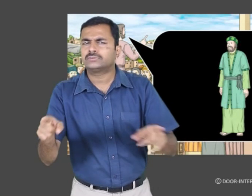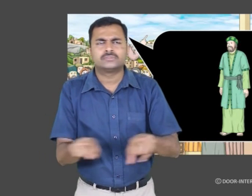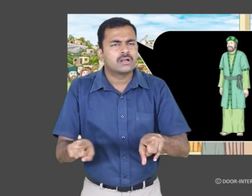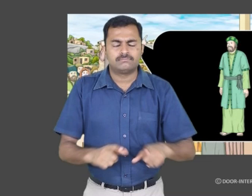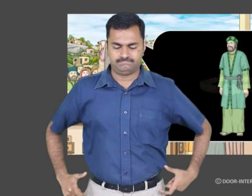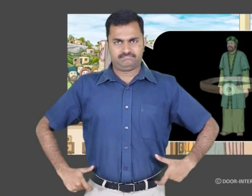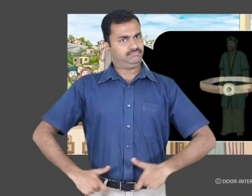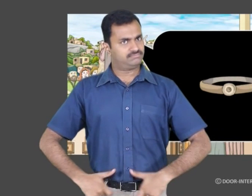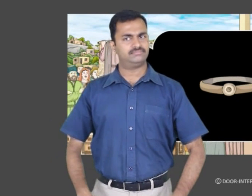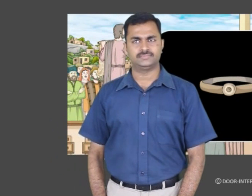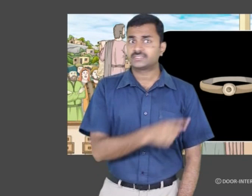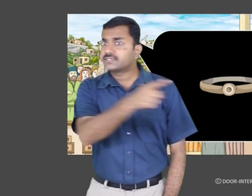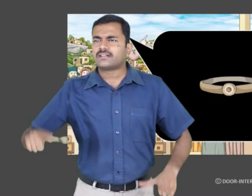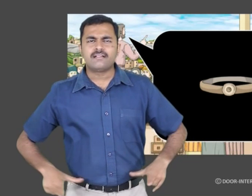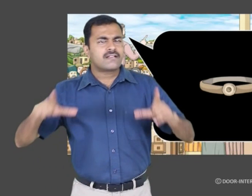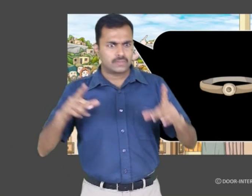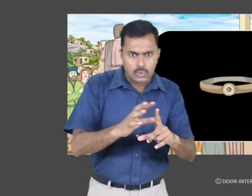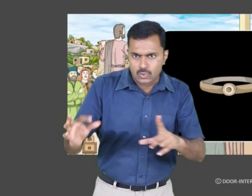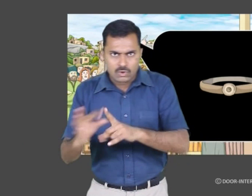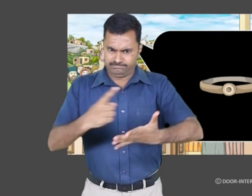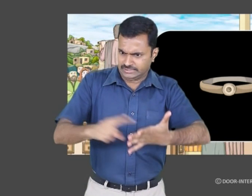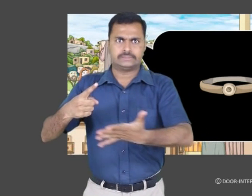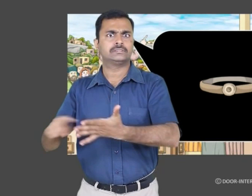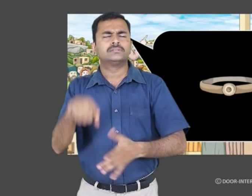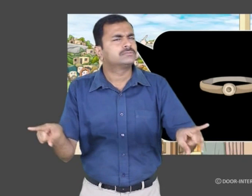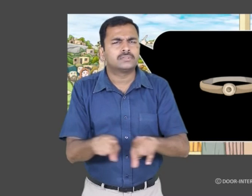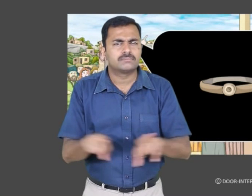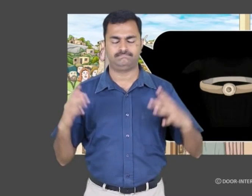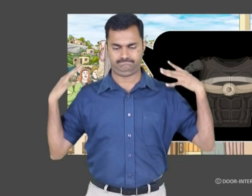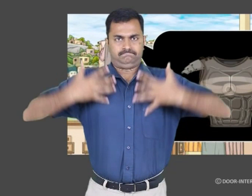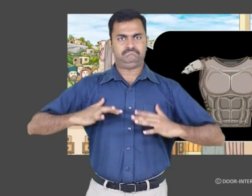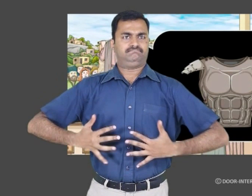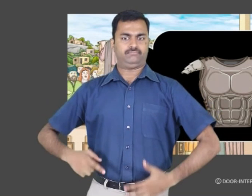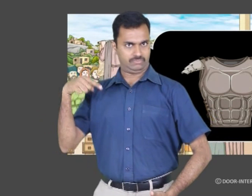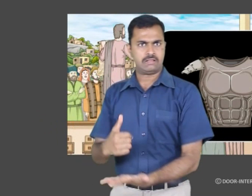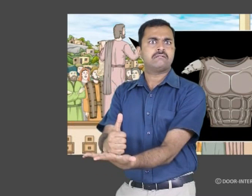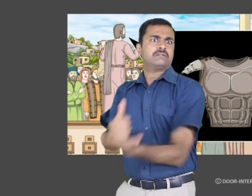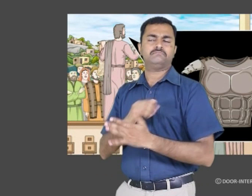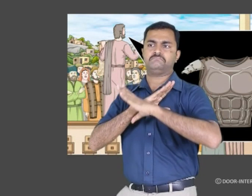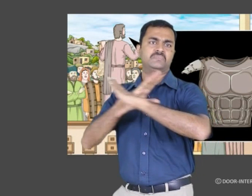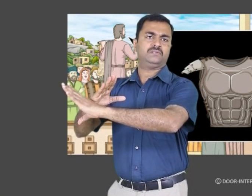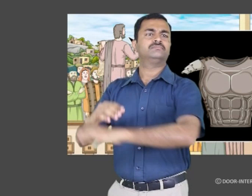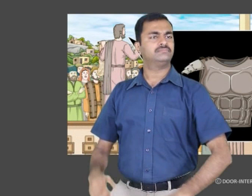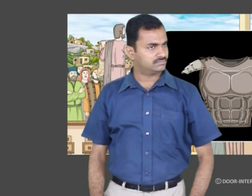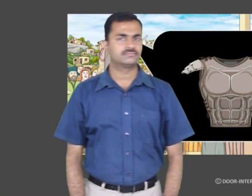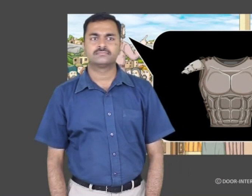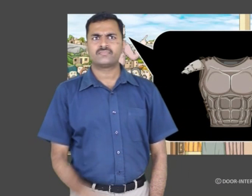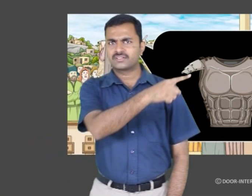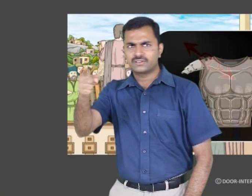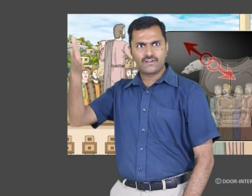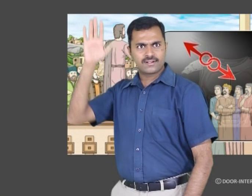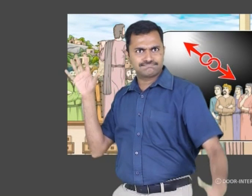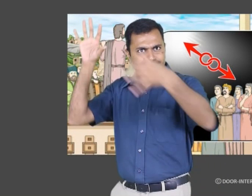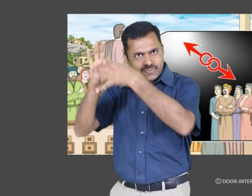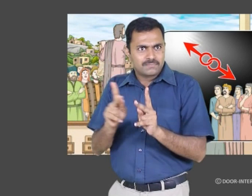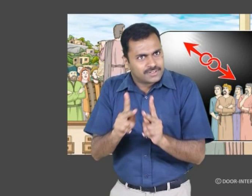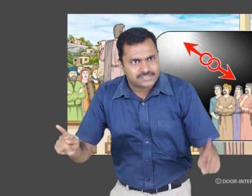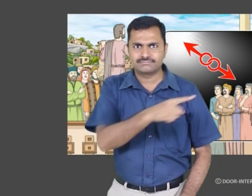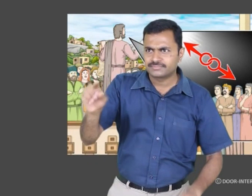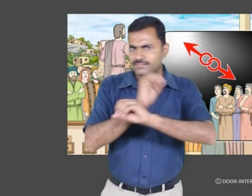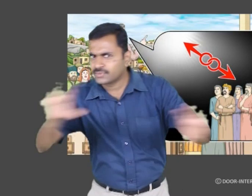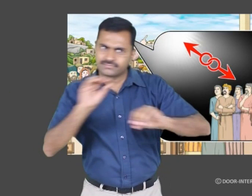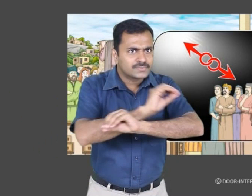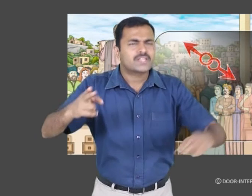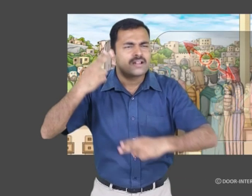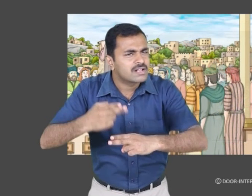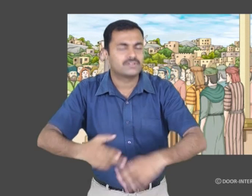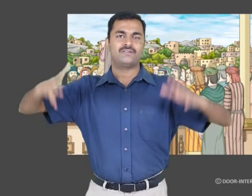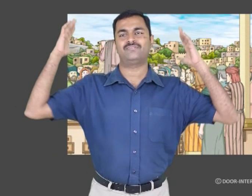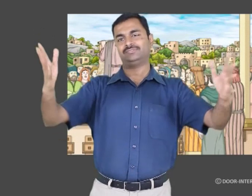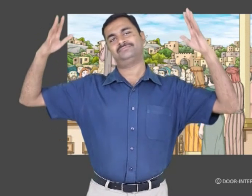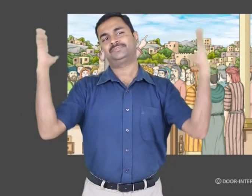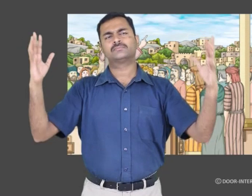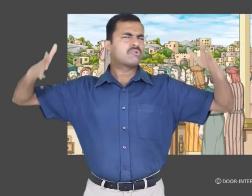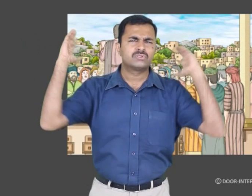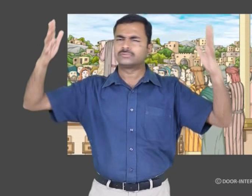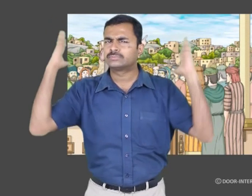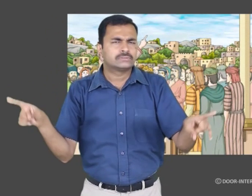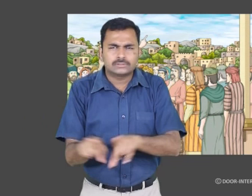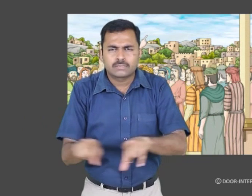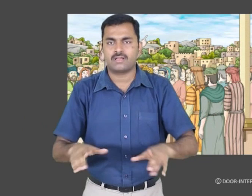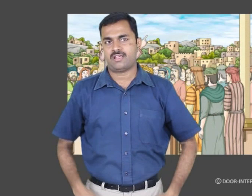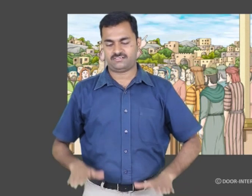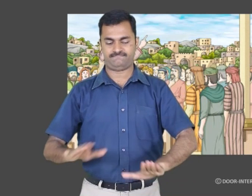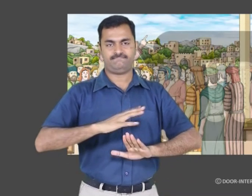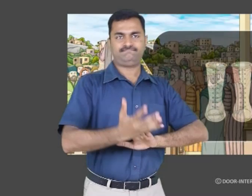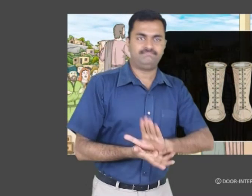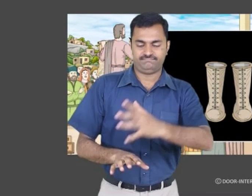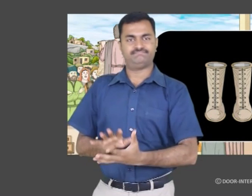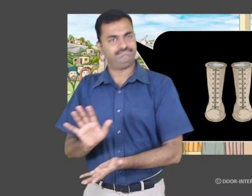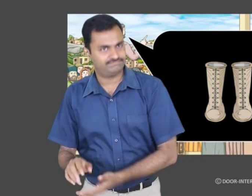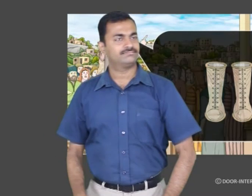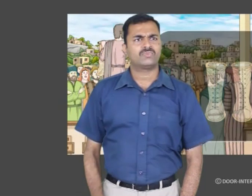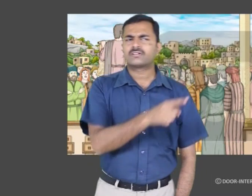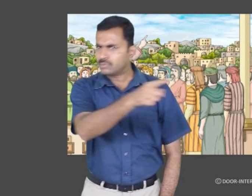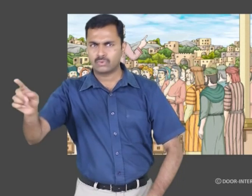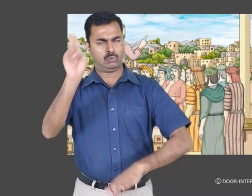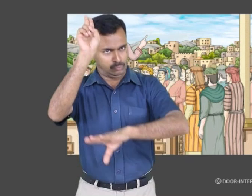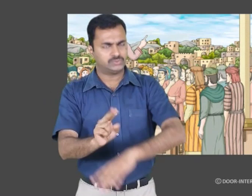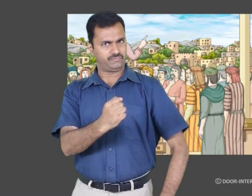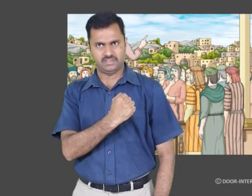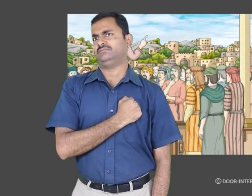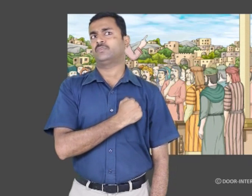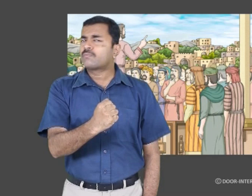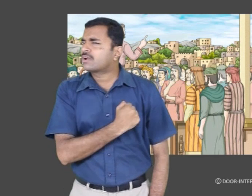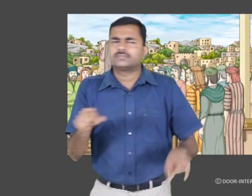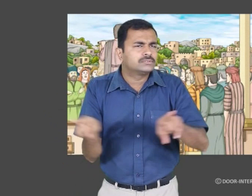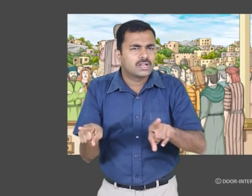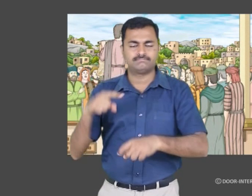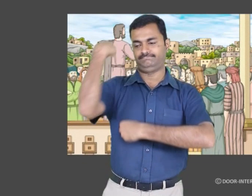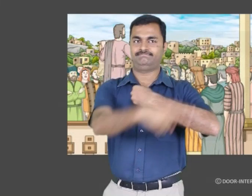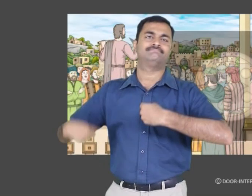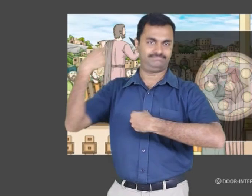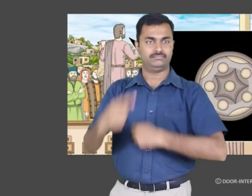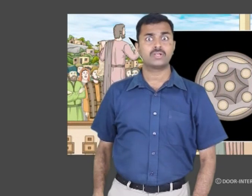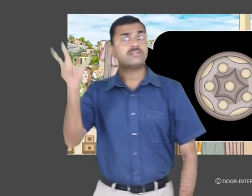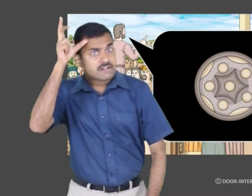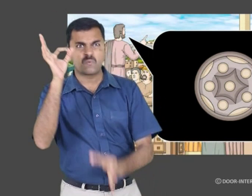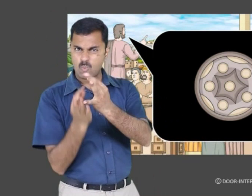Stand firm then, with the belt of truth buckled around your waist, with the breastplate of righteousness arrayed, and with your feet fitted with the readiness of the gospel of peace.